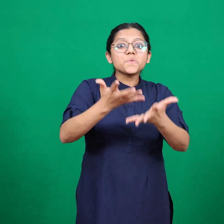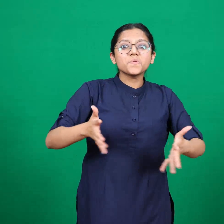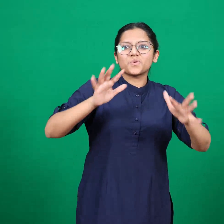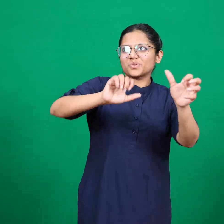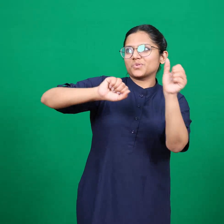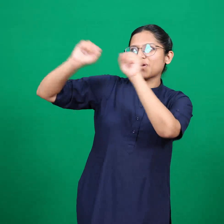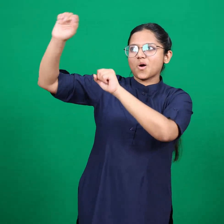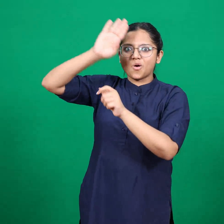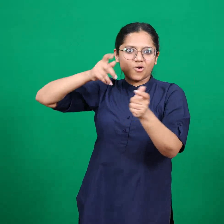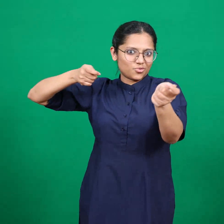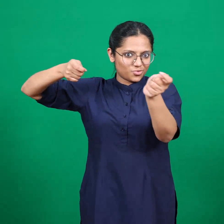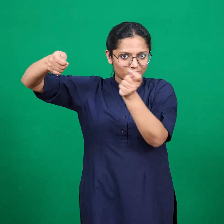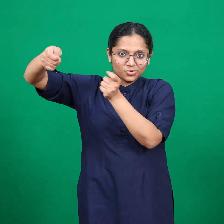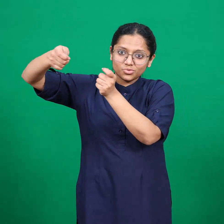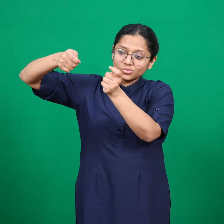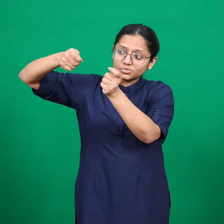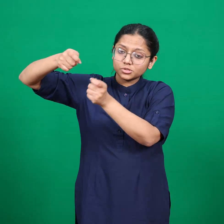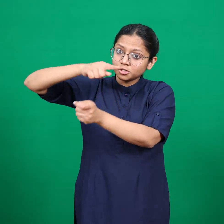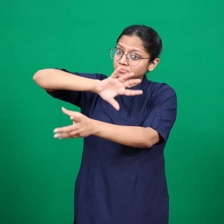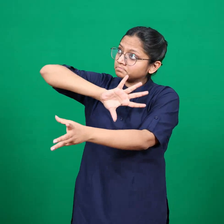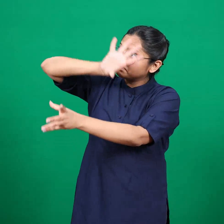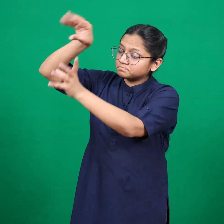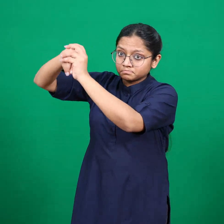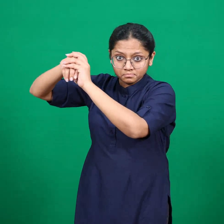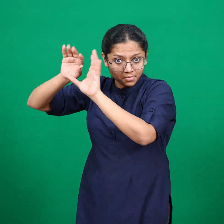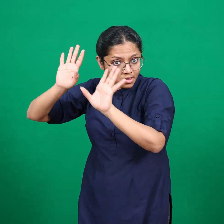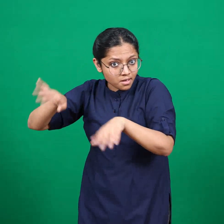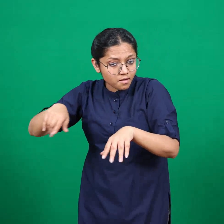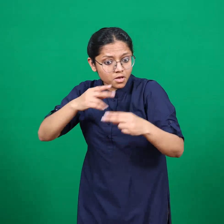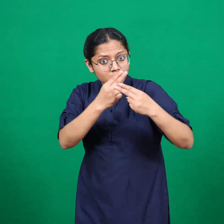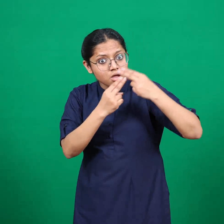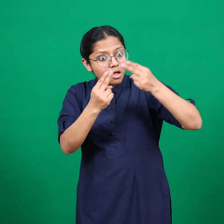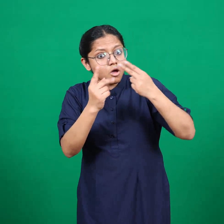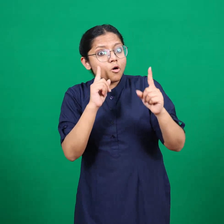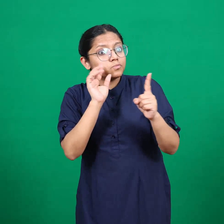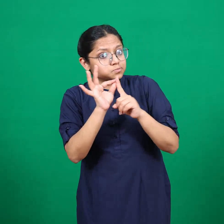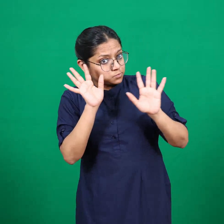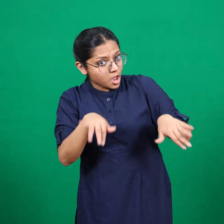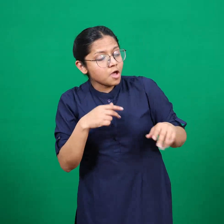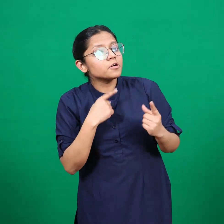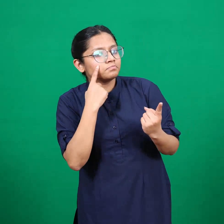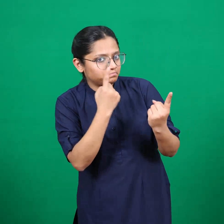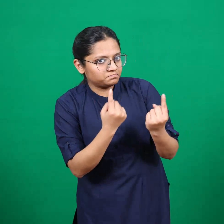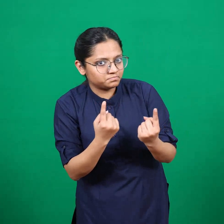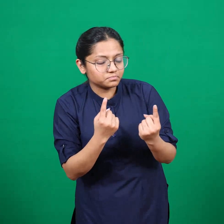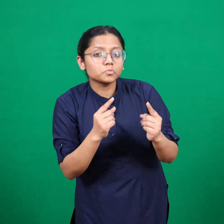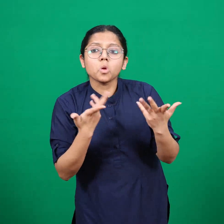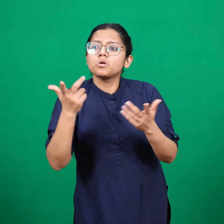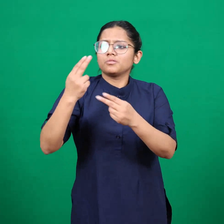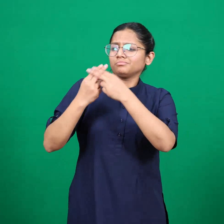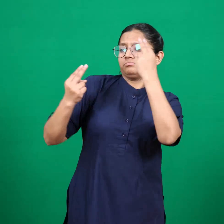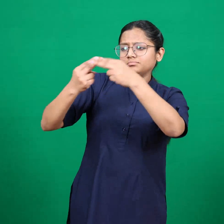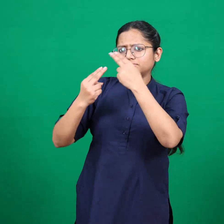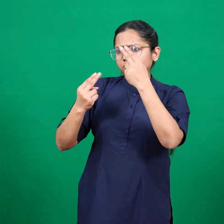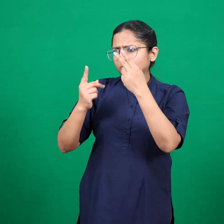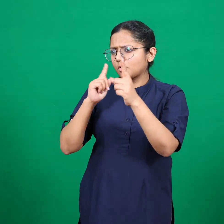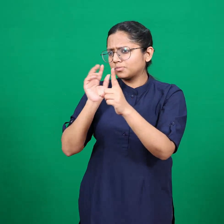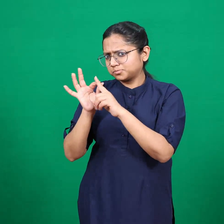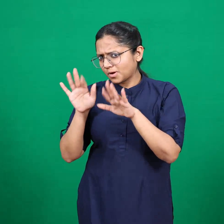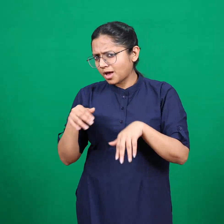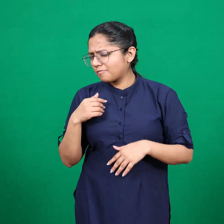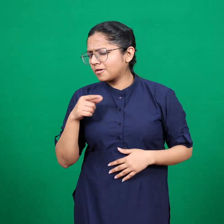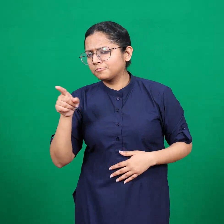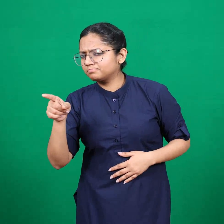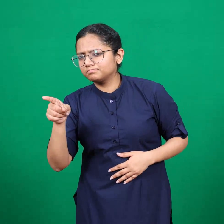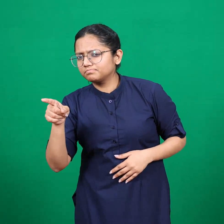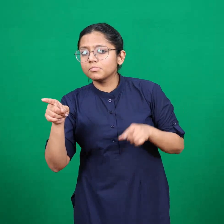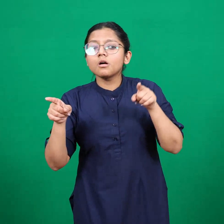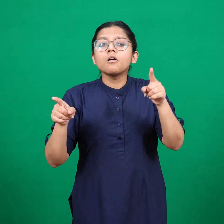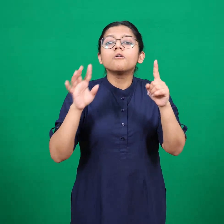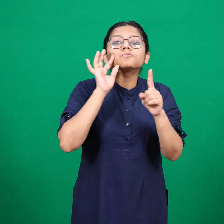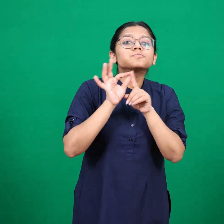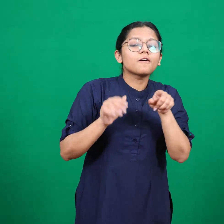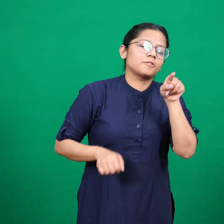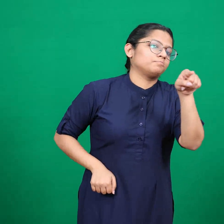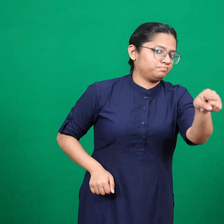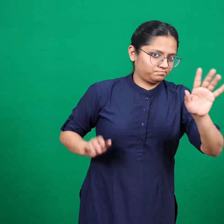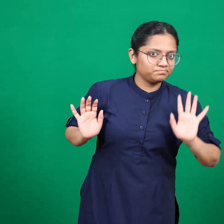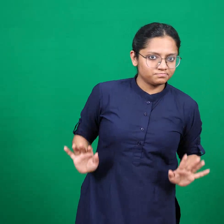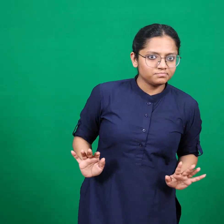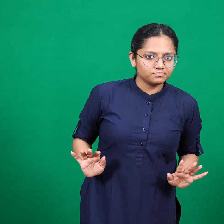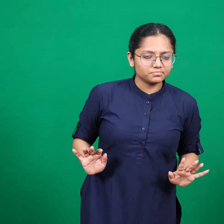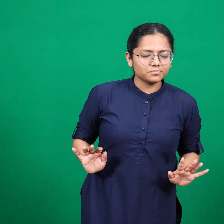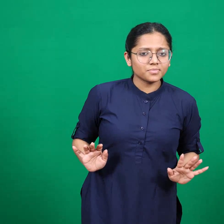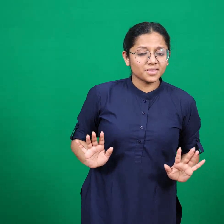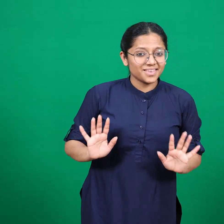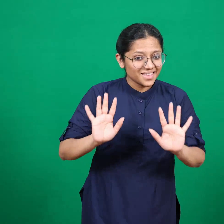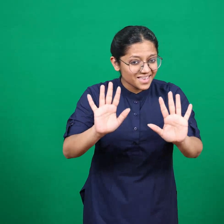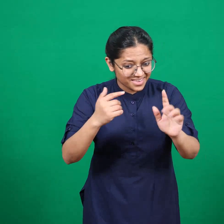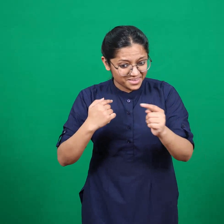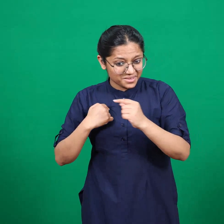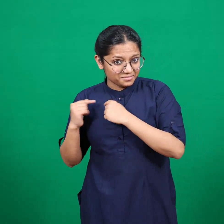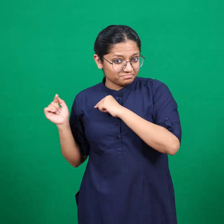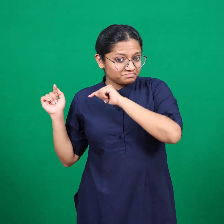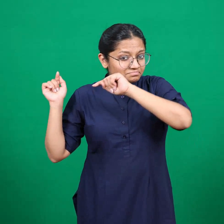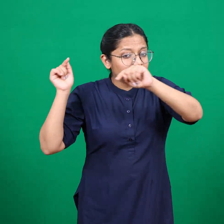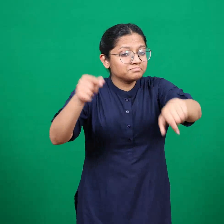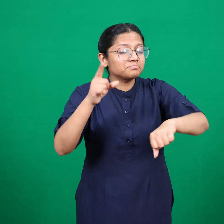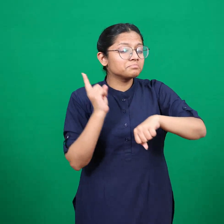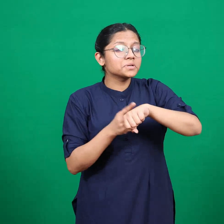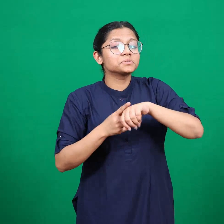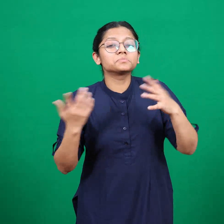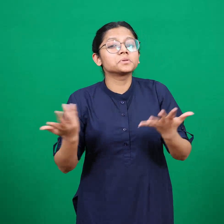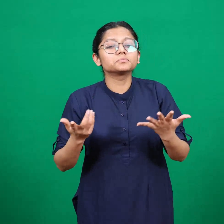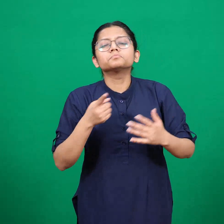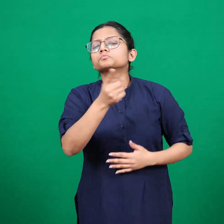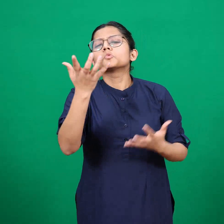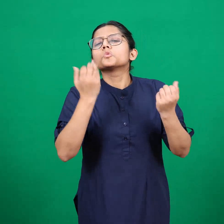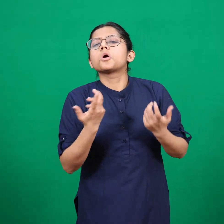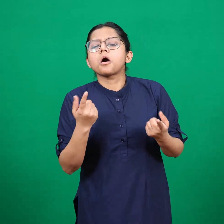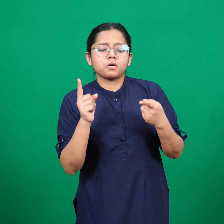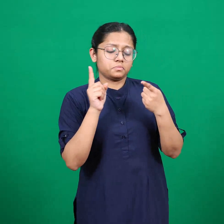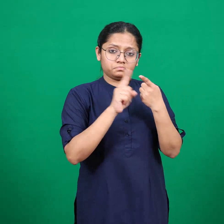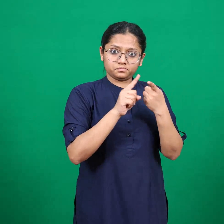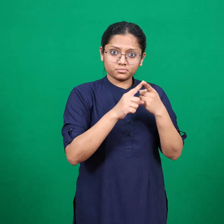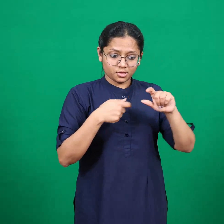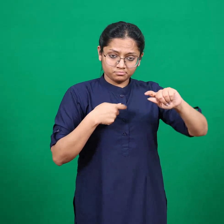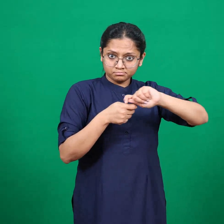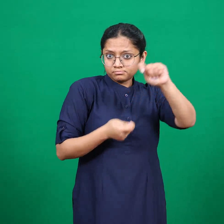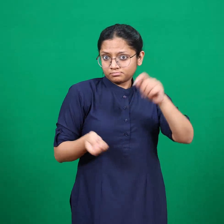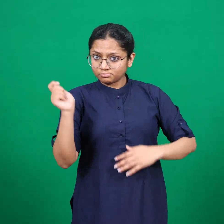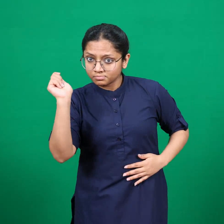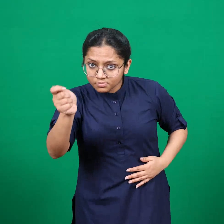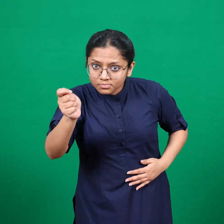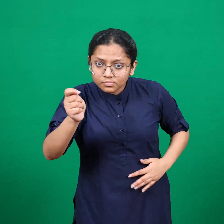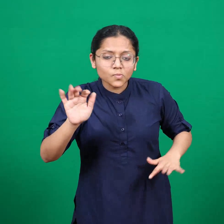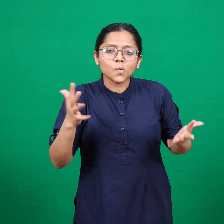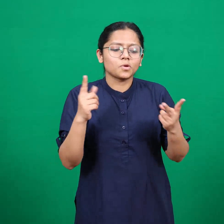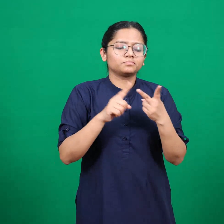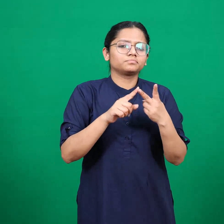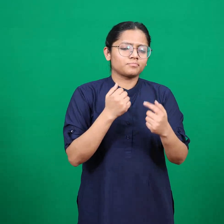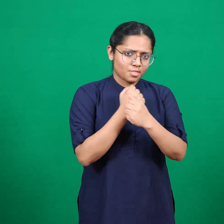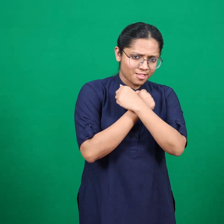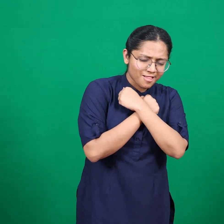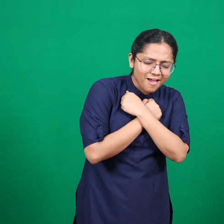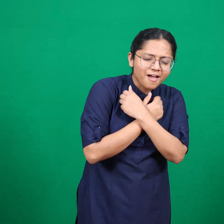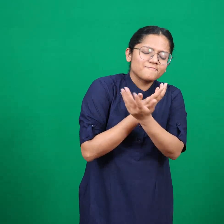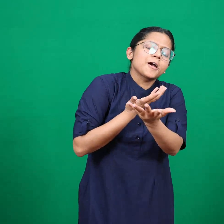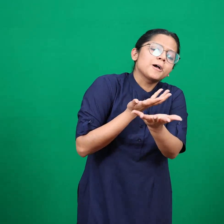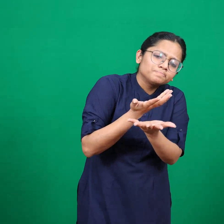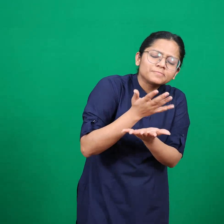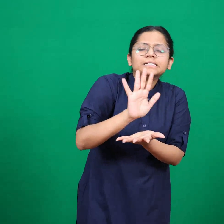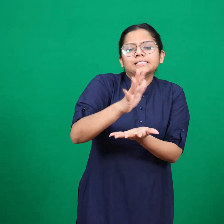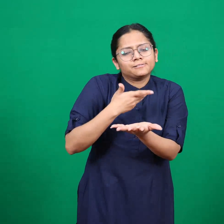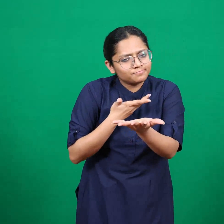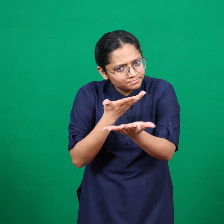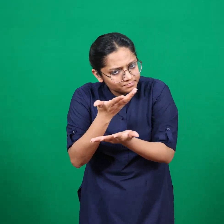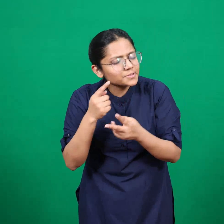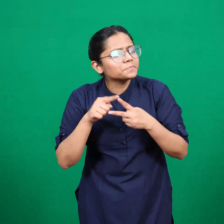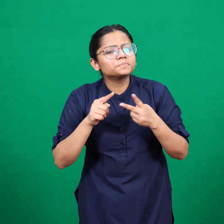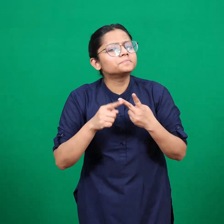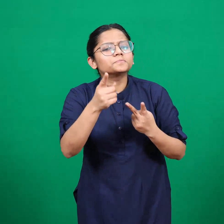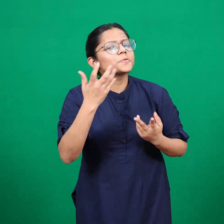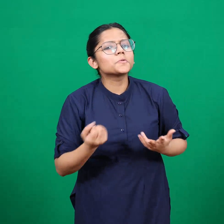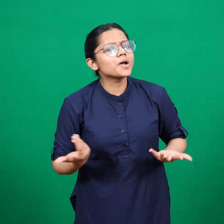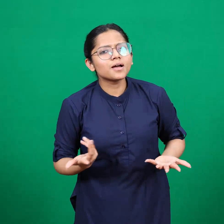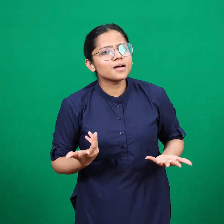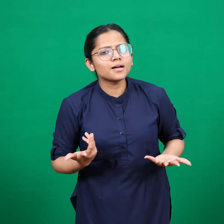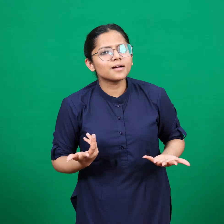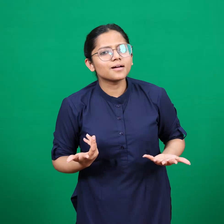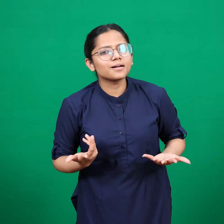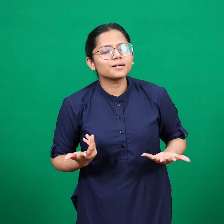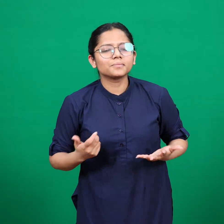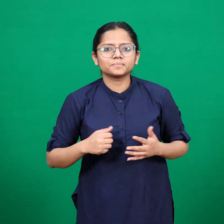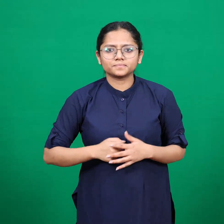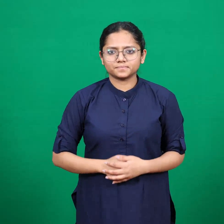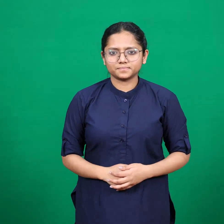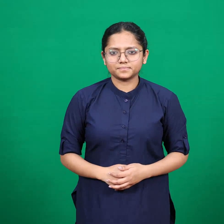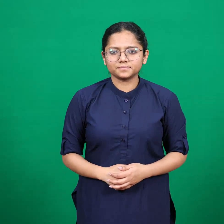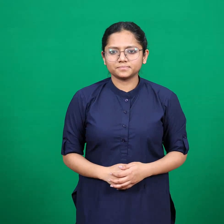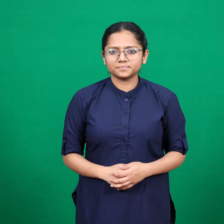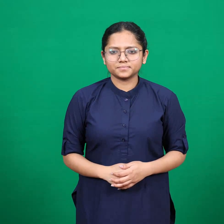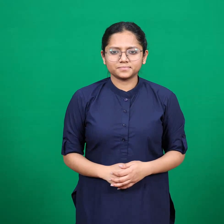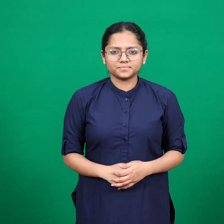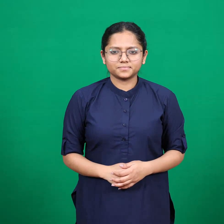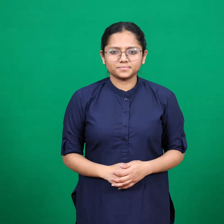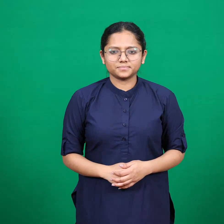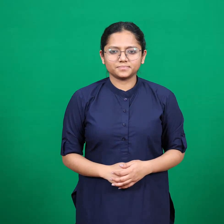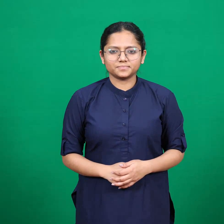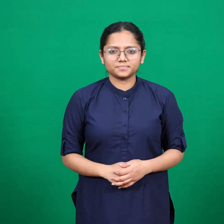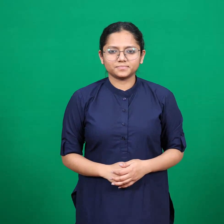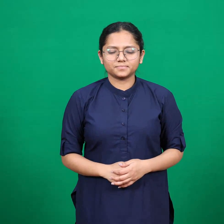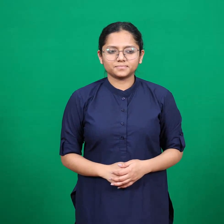For the kingdom of God is not a matter of talk but of power. Which do you prefer? Shall I come to you with a rod, or in love and with a gentle spirit?